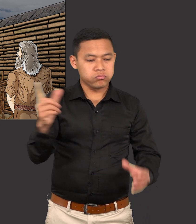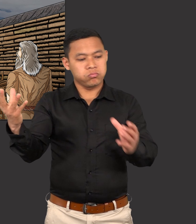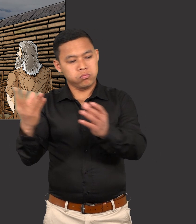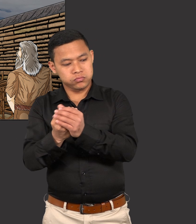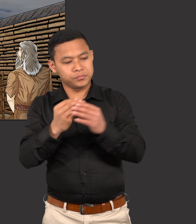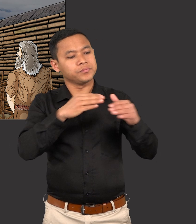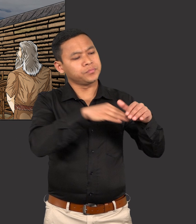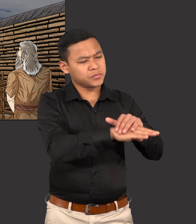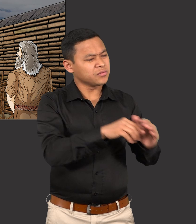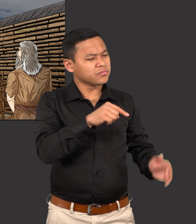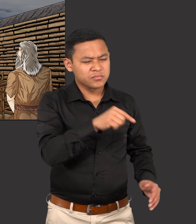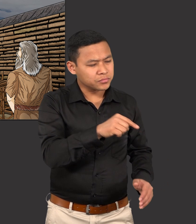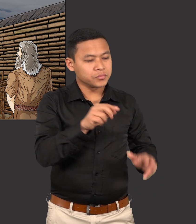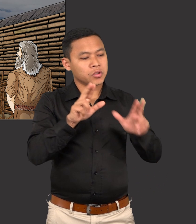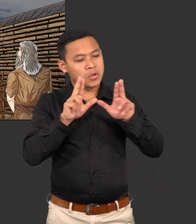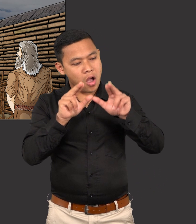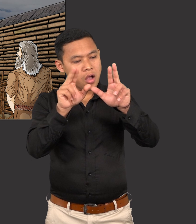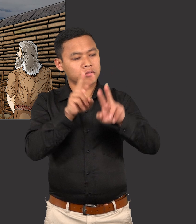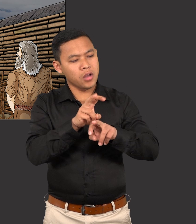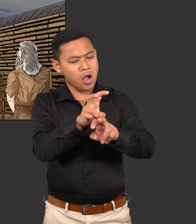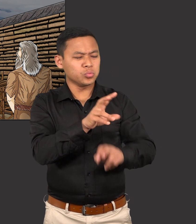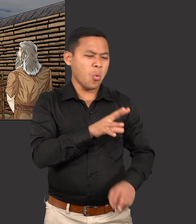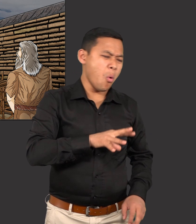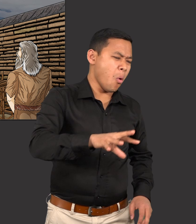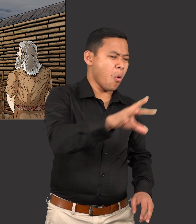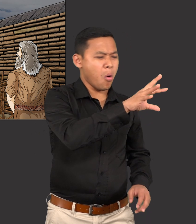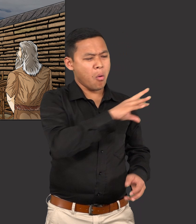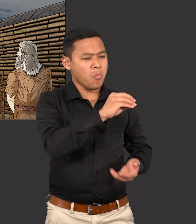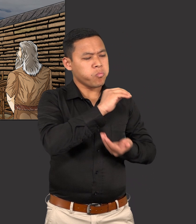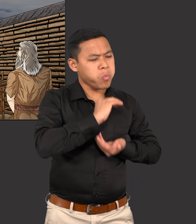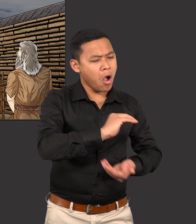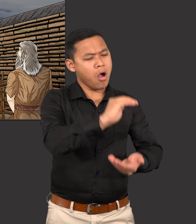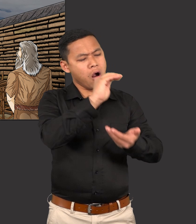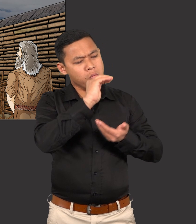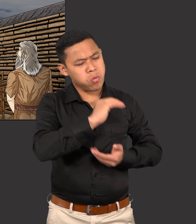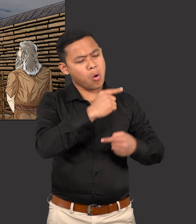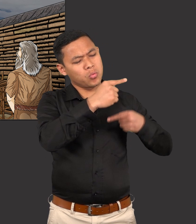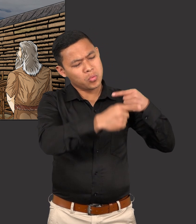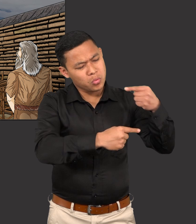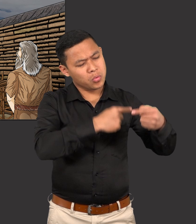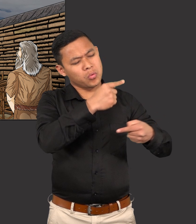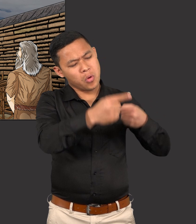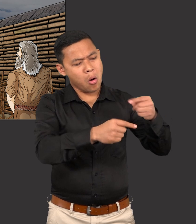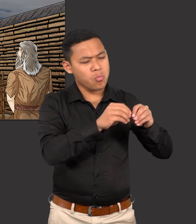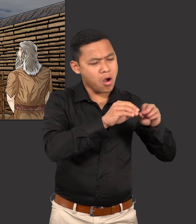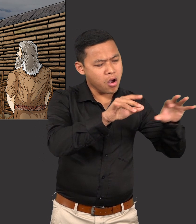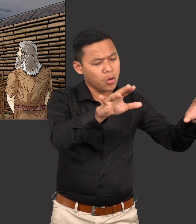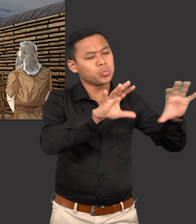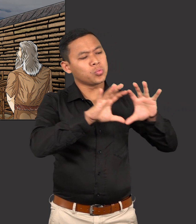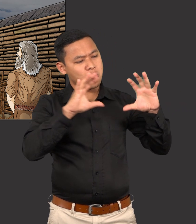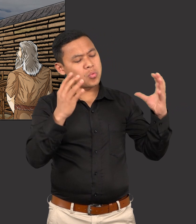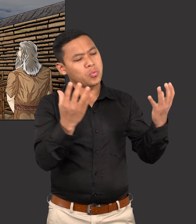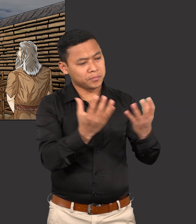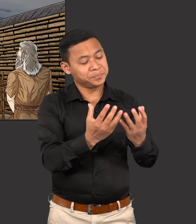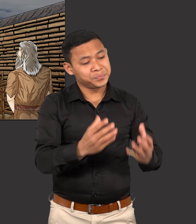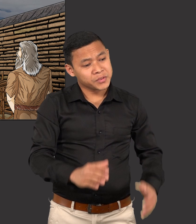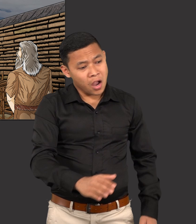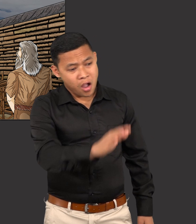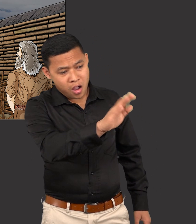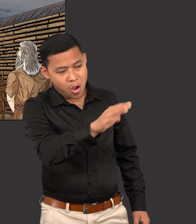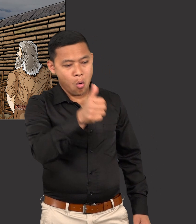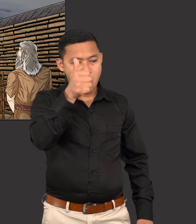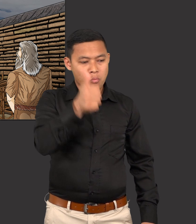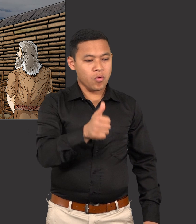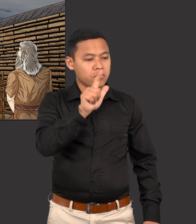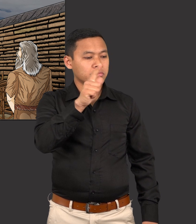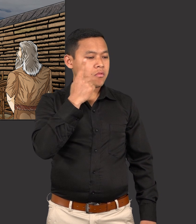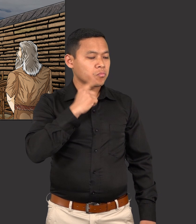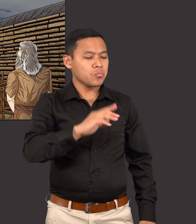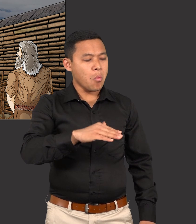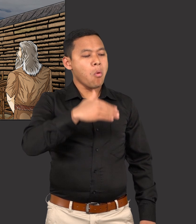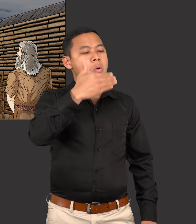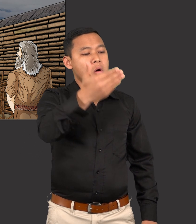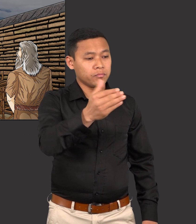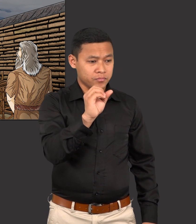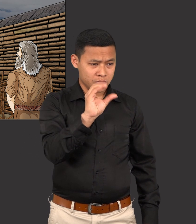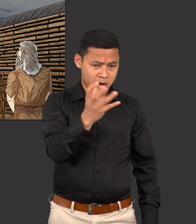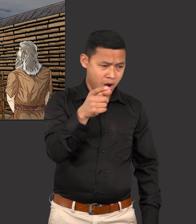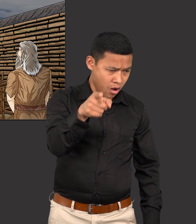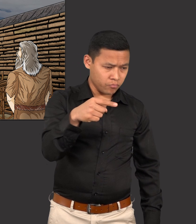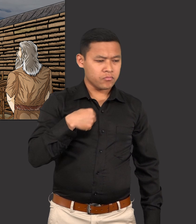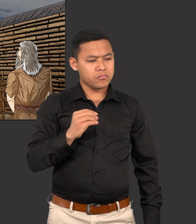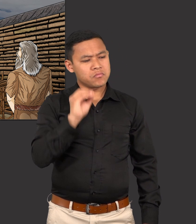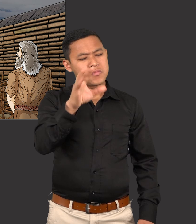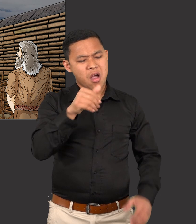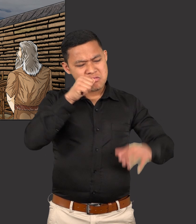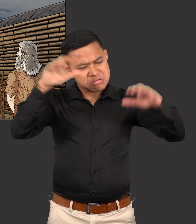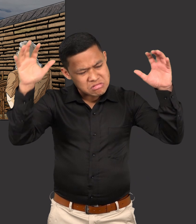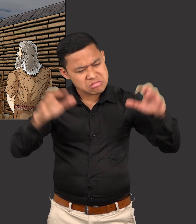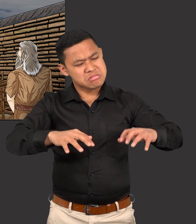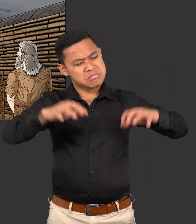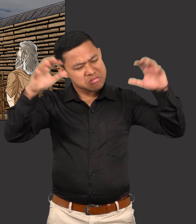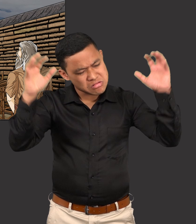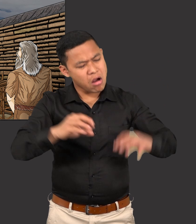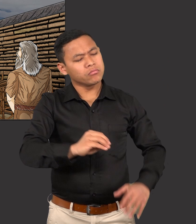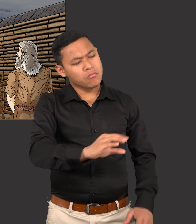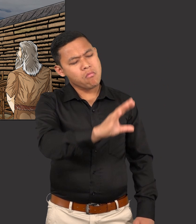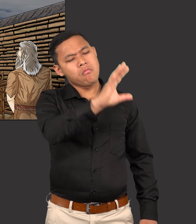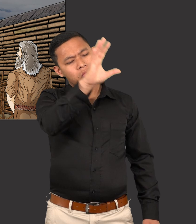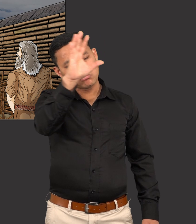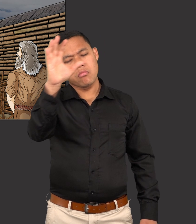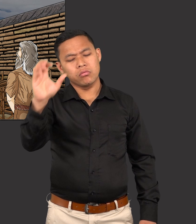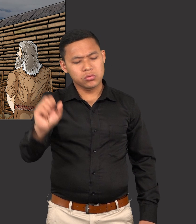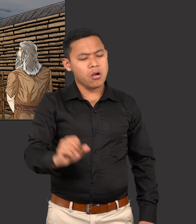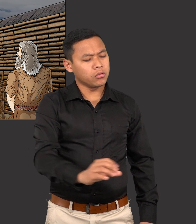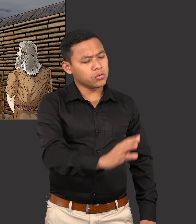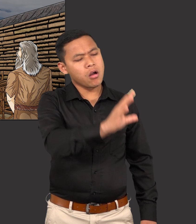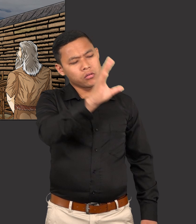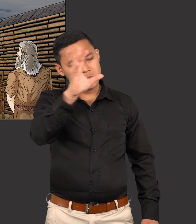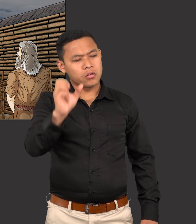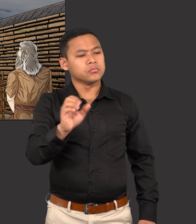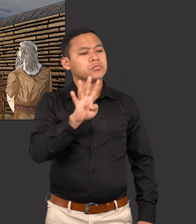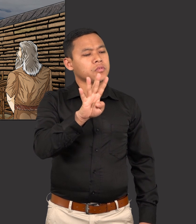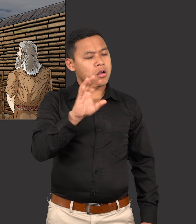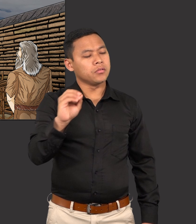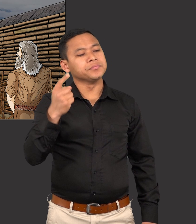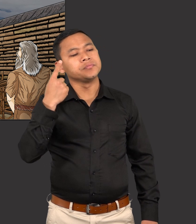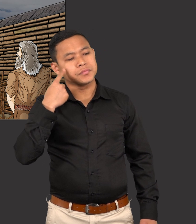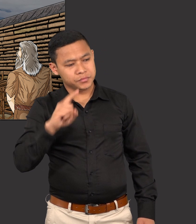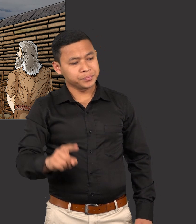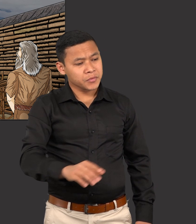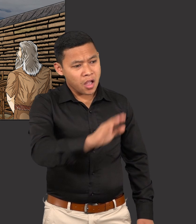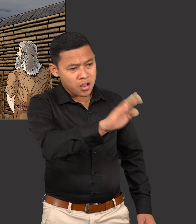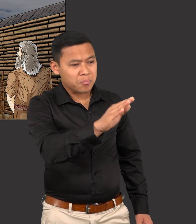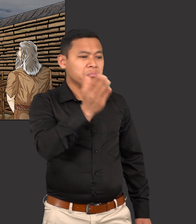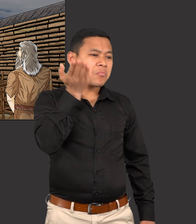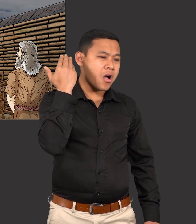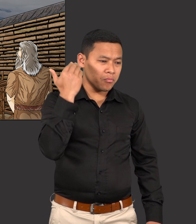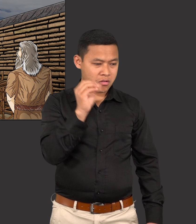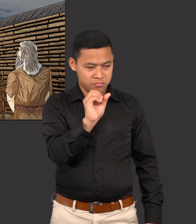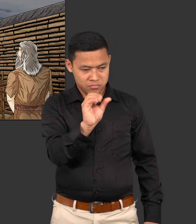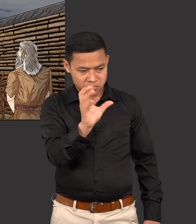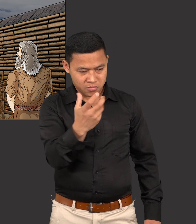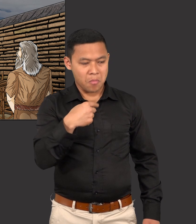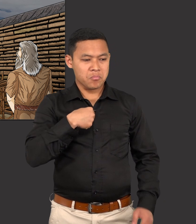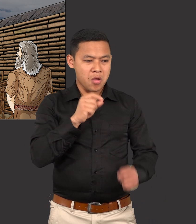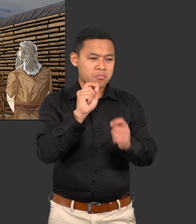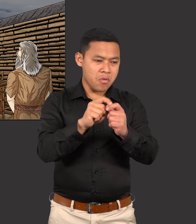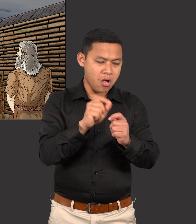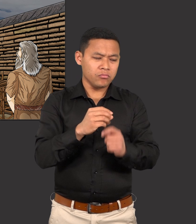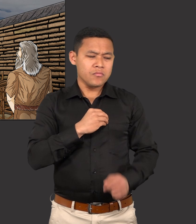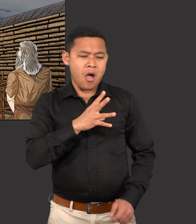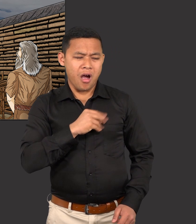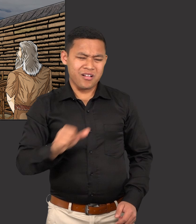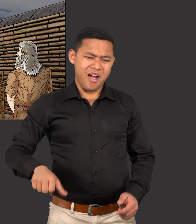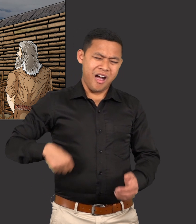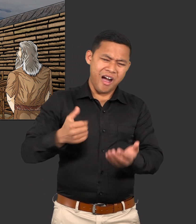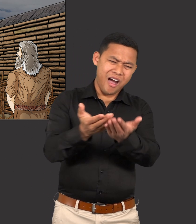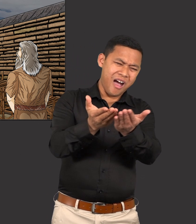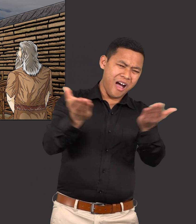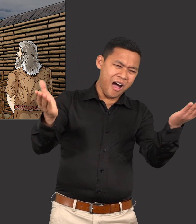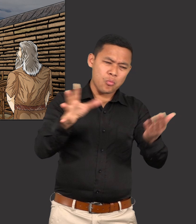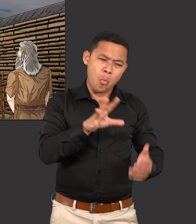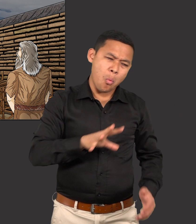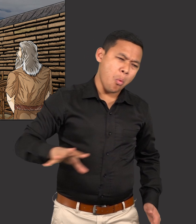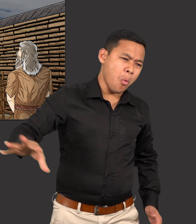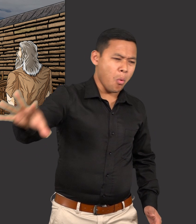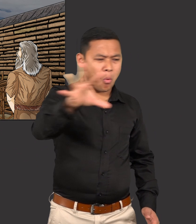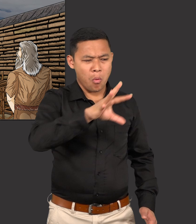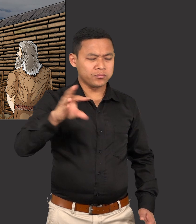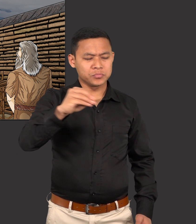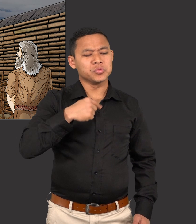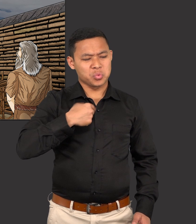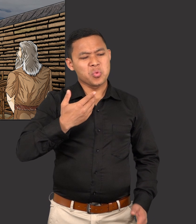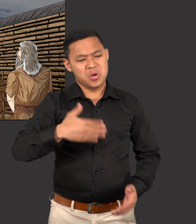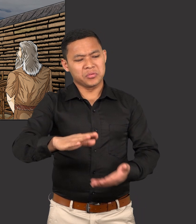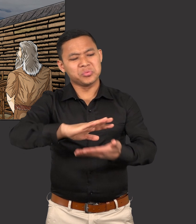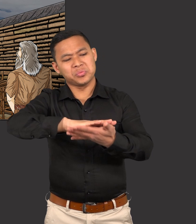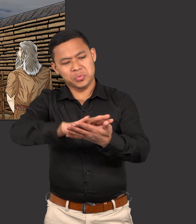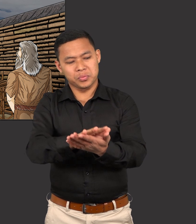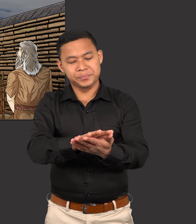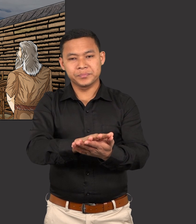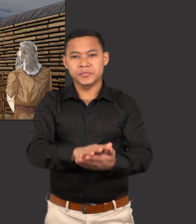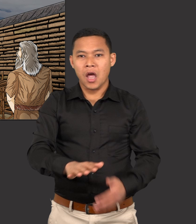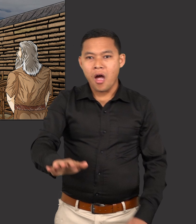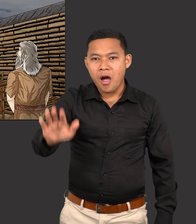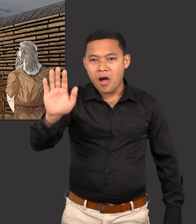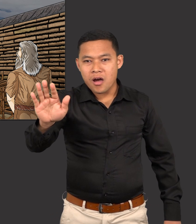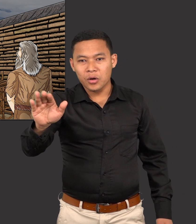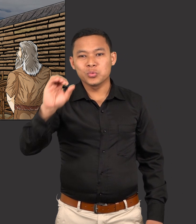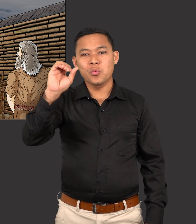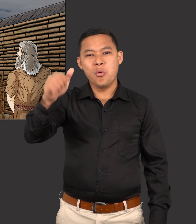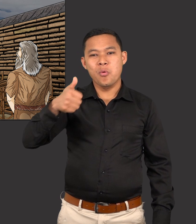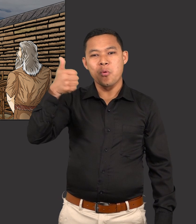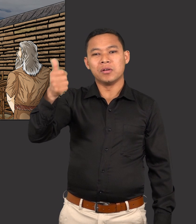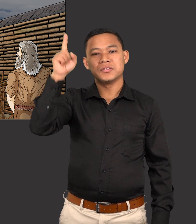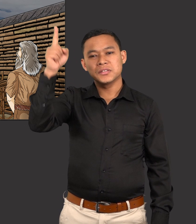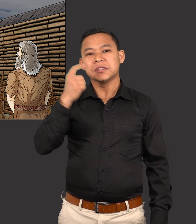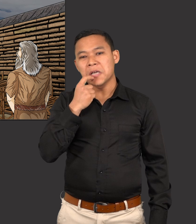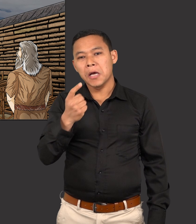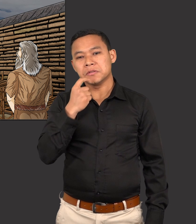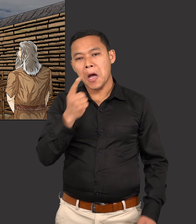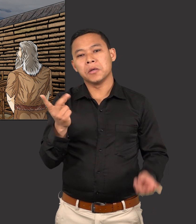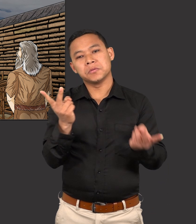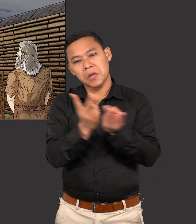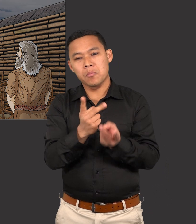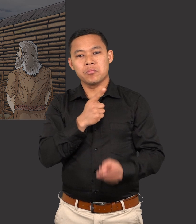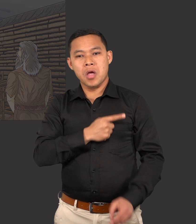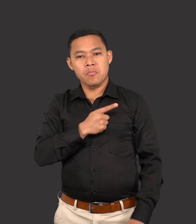For seven days from now I will send rain on the earth for forty days and forty nights, and I will wipe from the face of the earth every living thing I have made.”